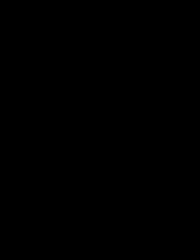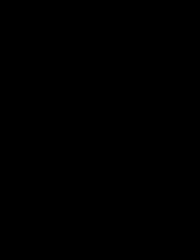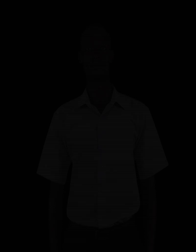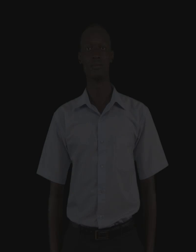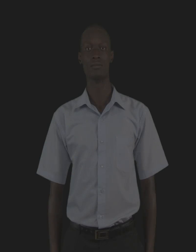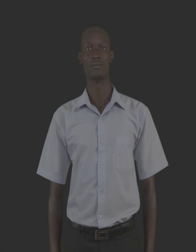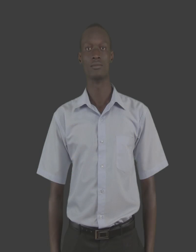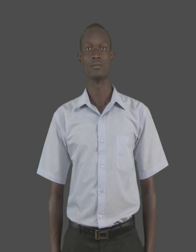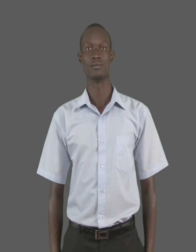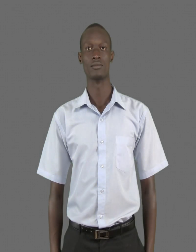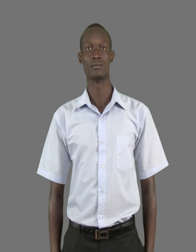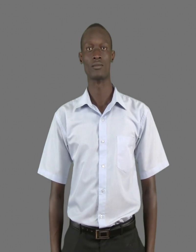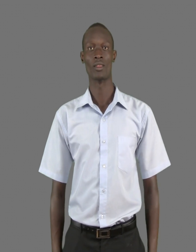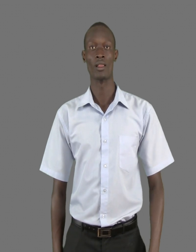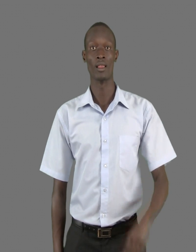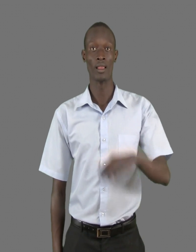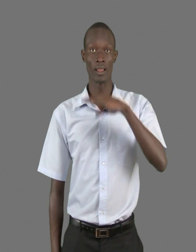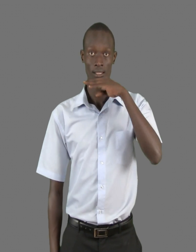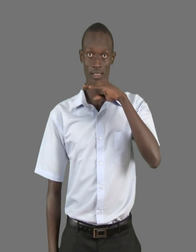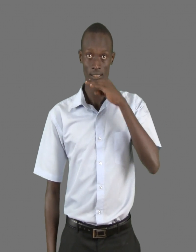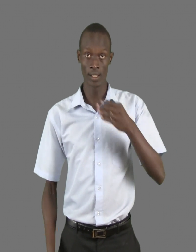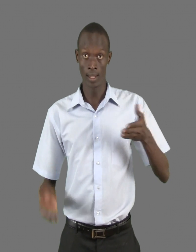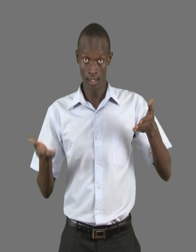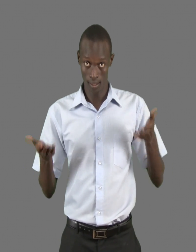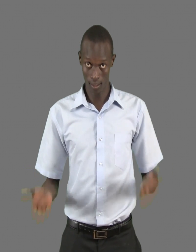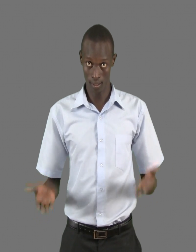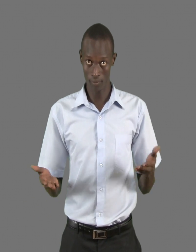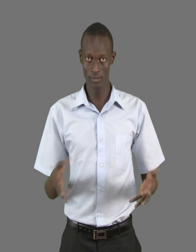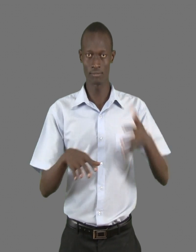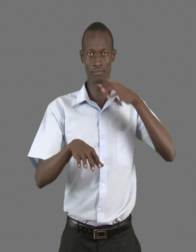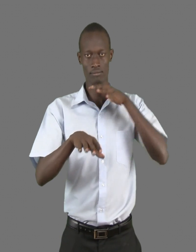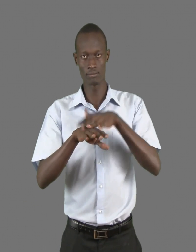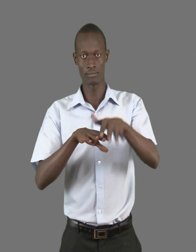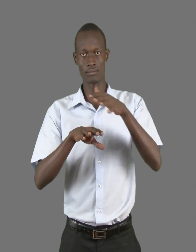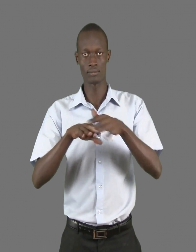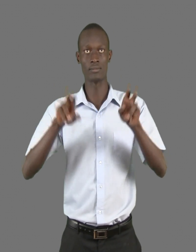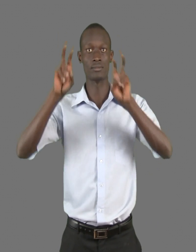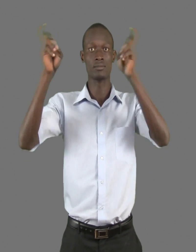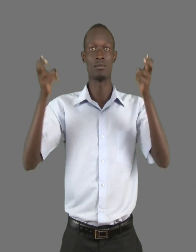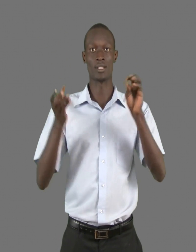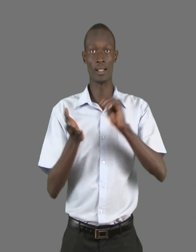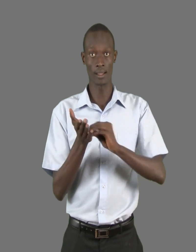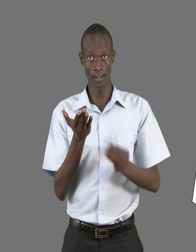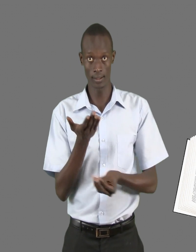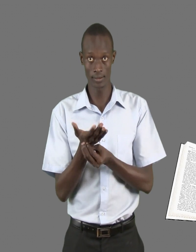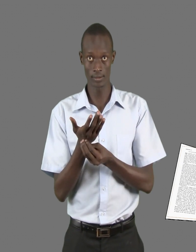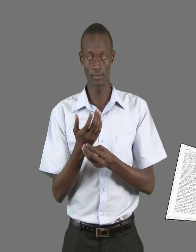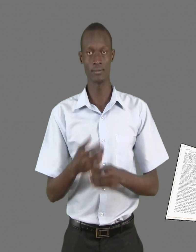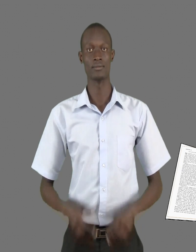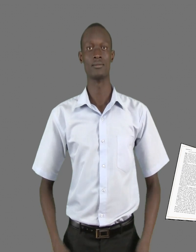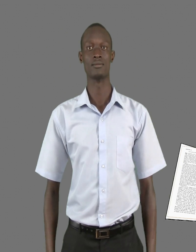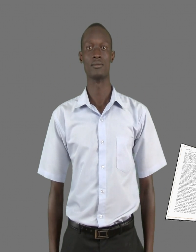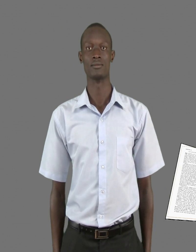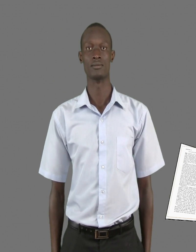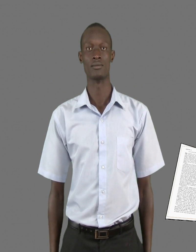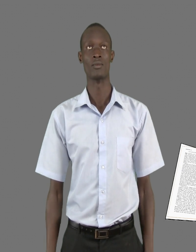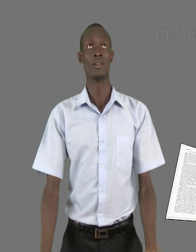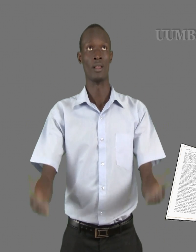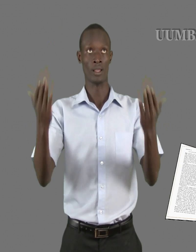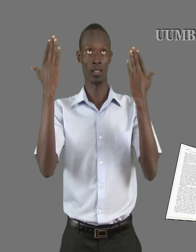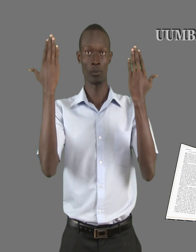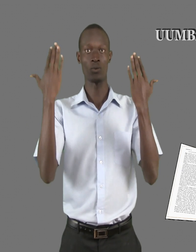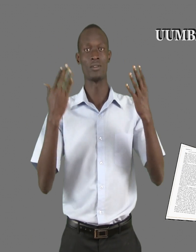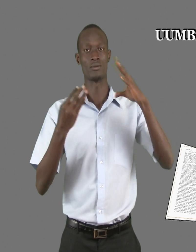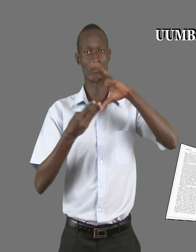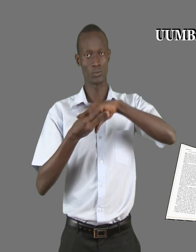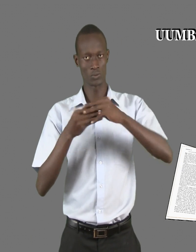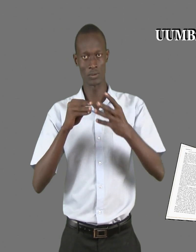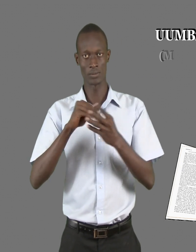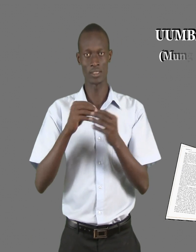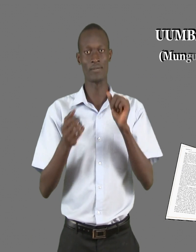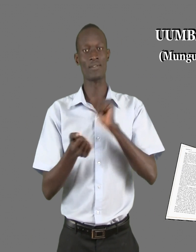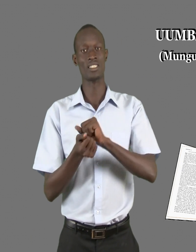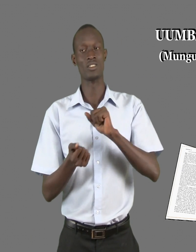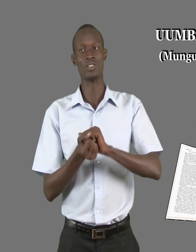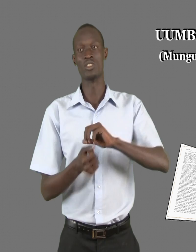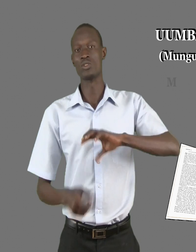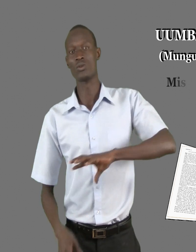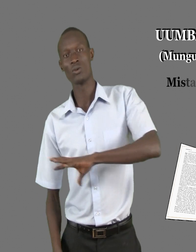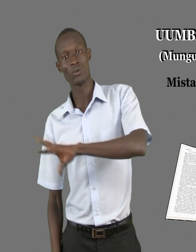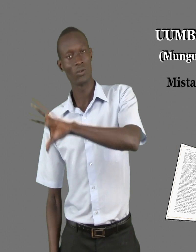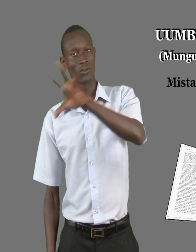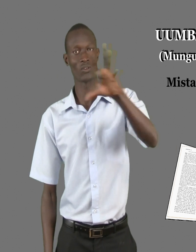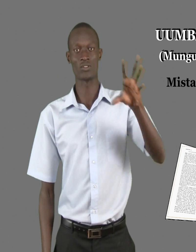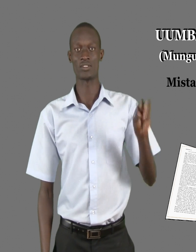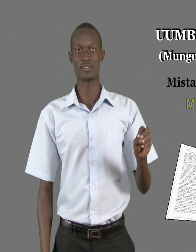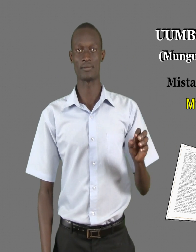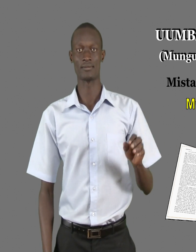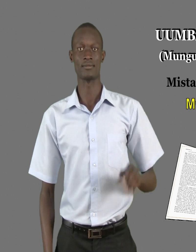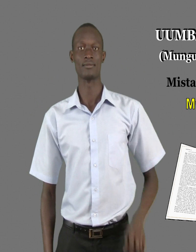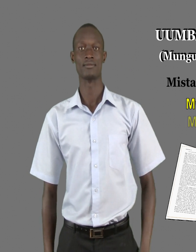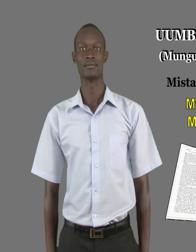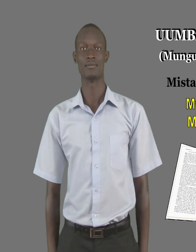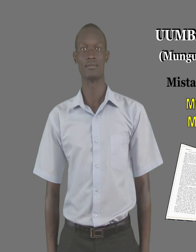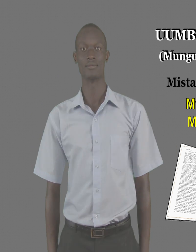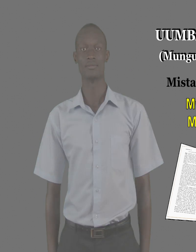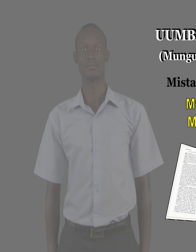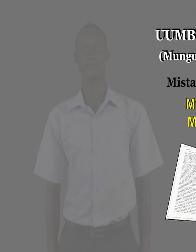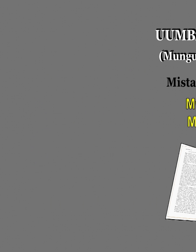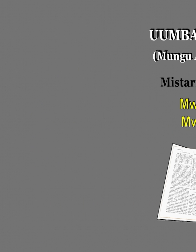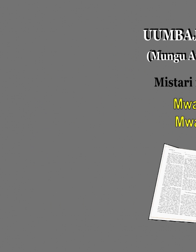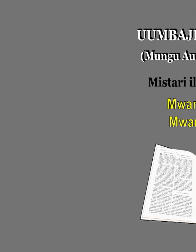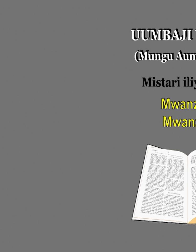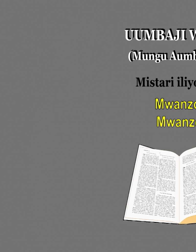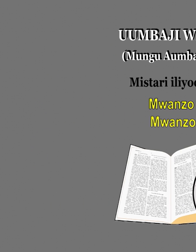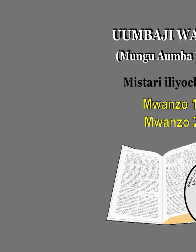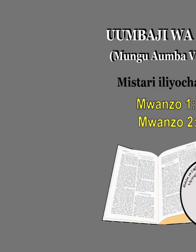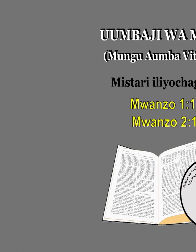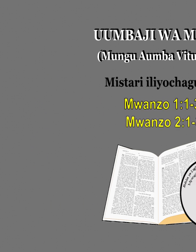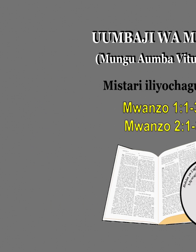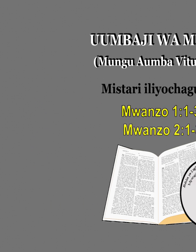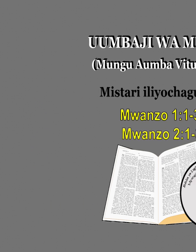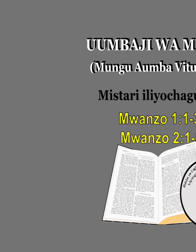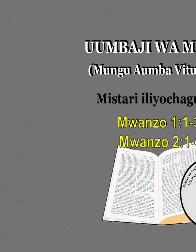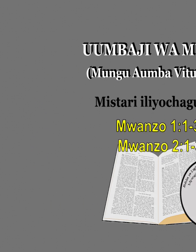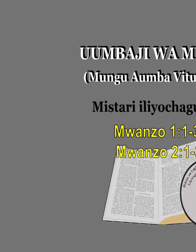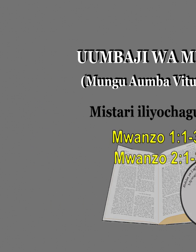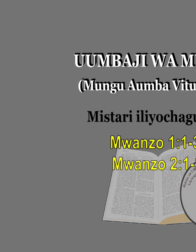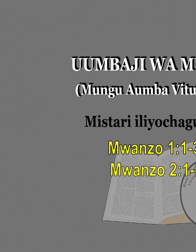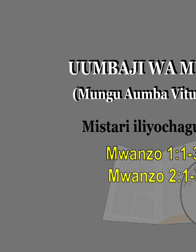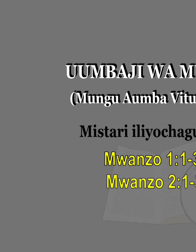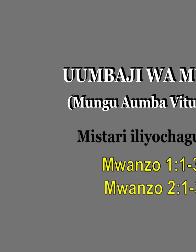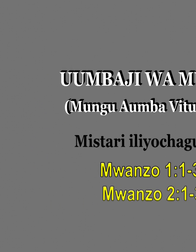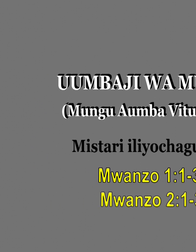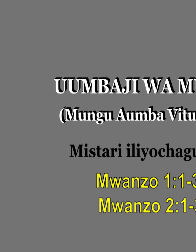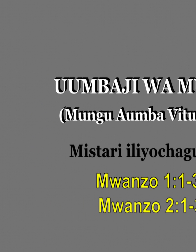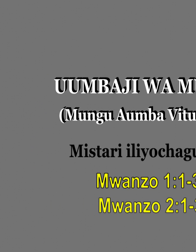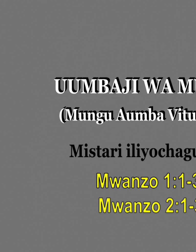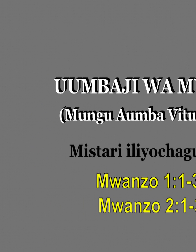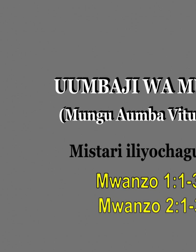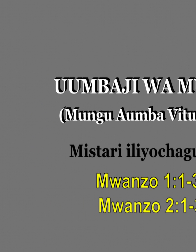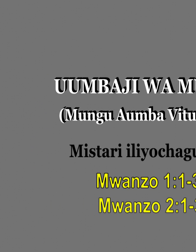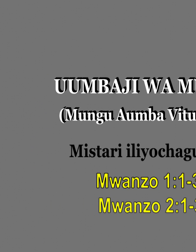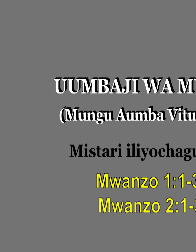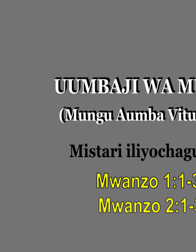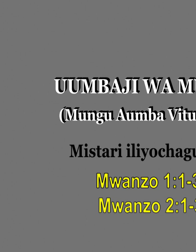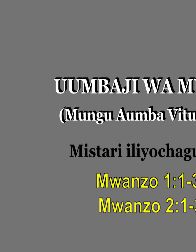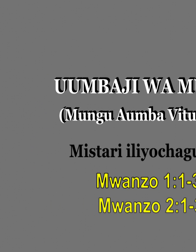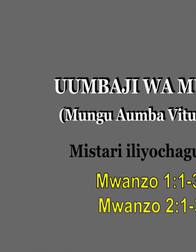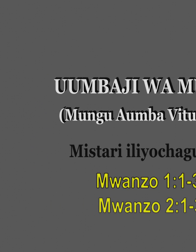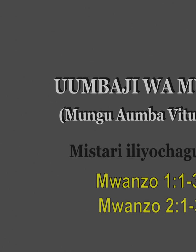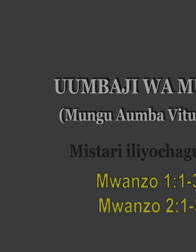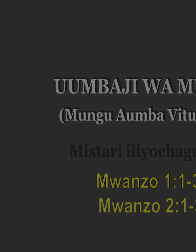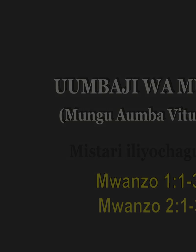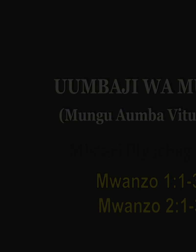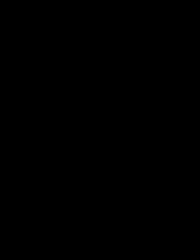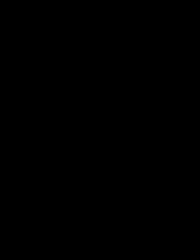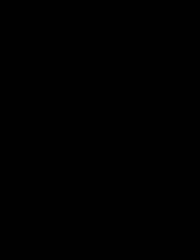God's creation (God made everything)